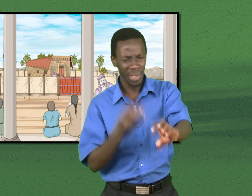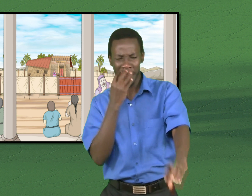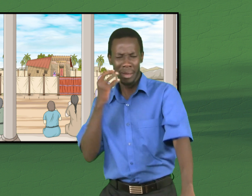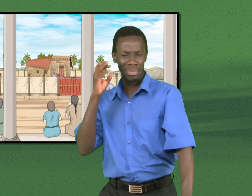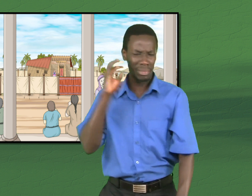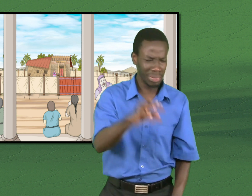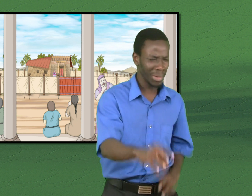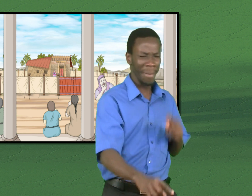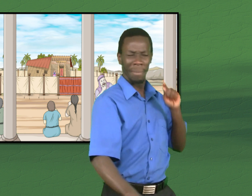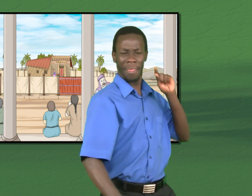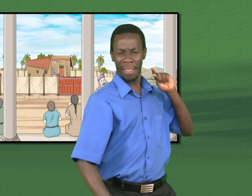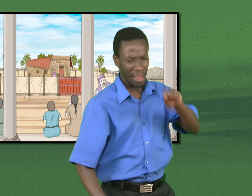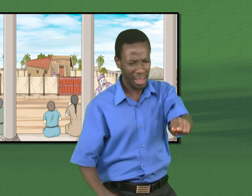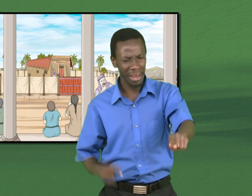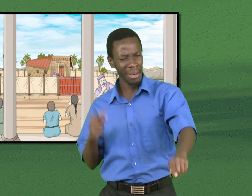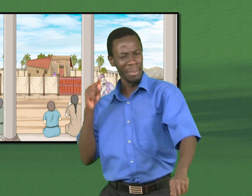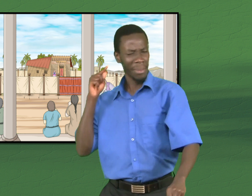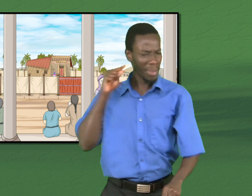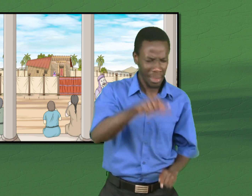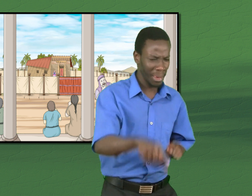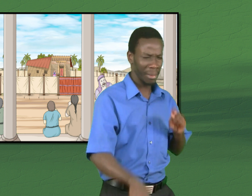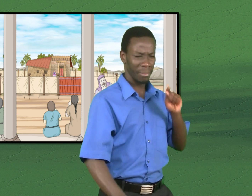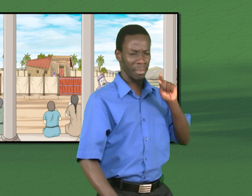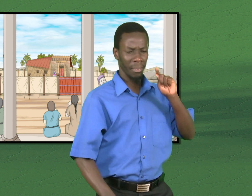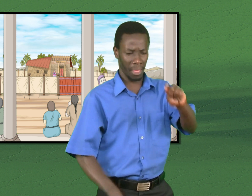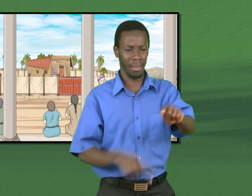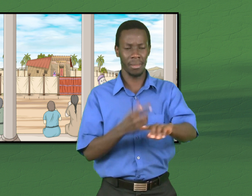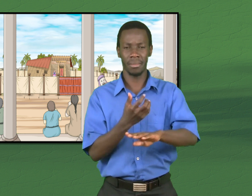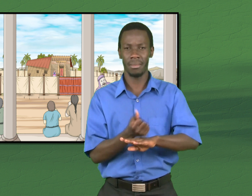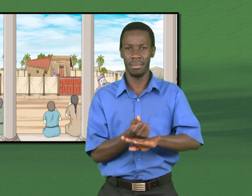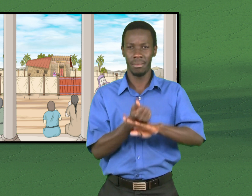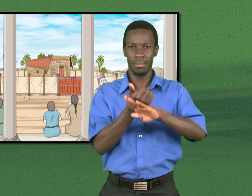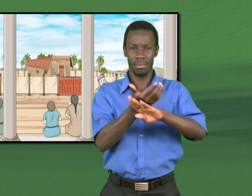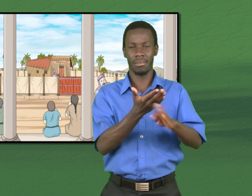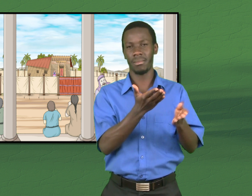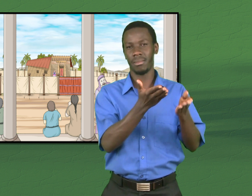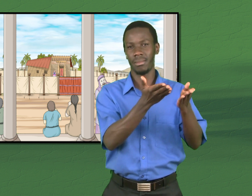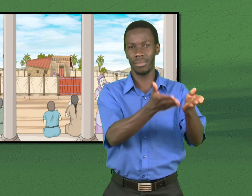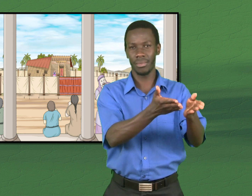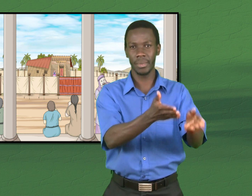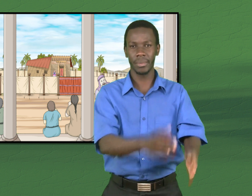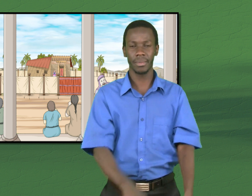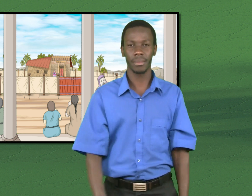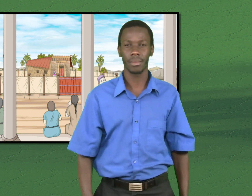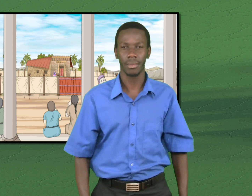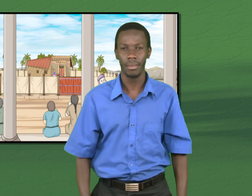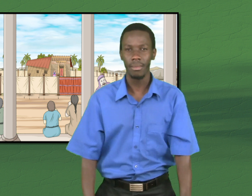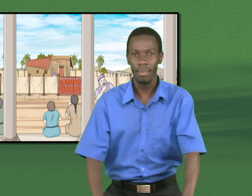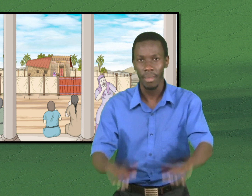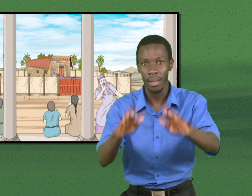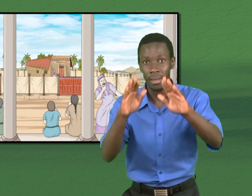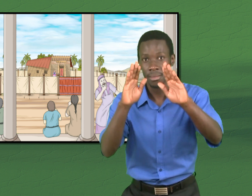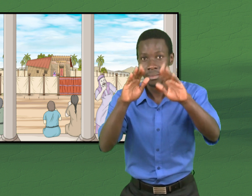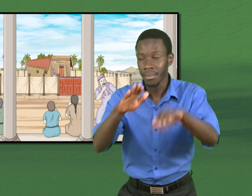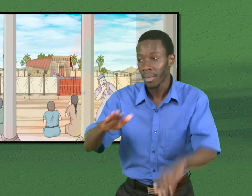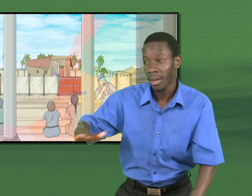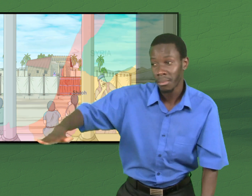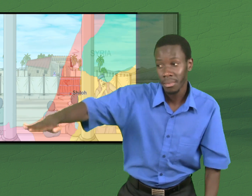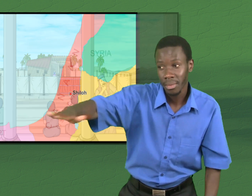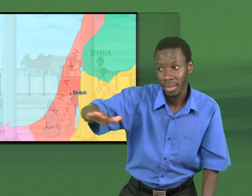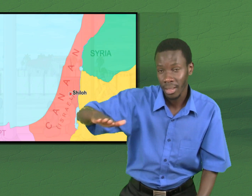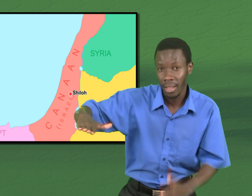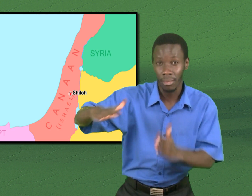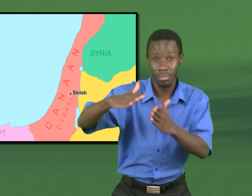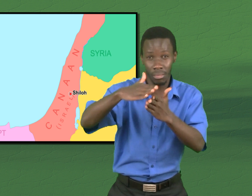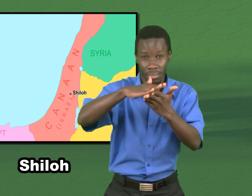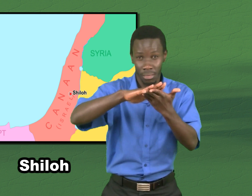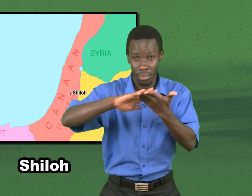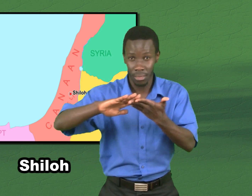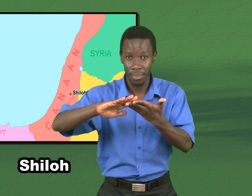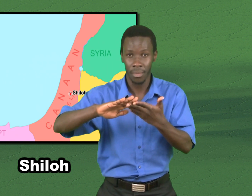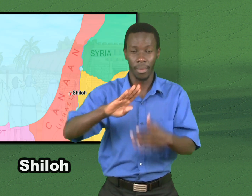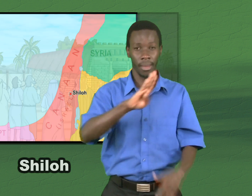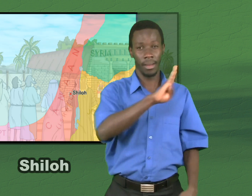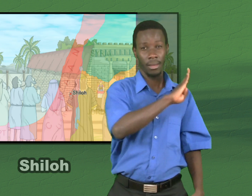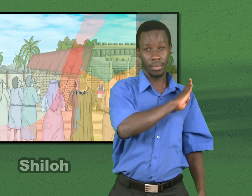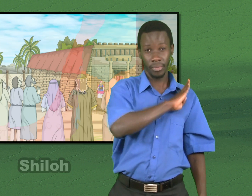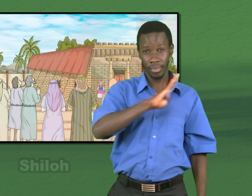And this went on year after year.